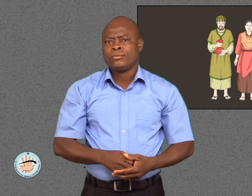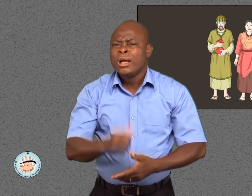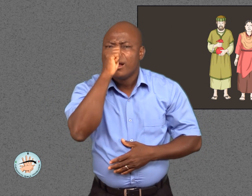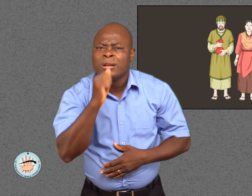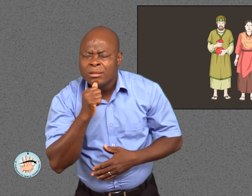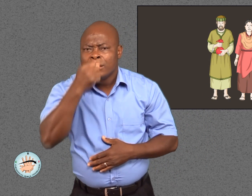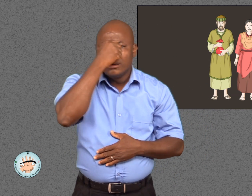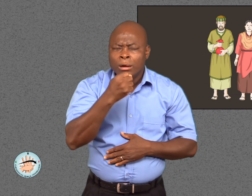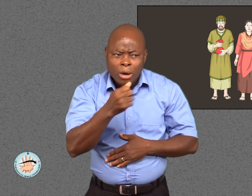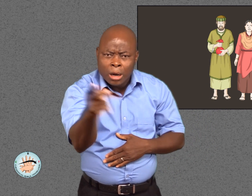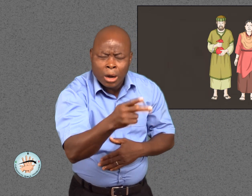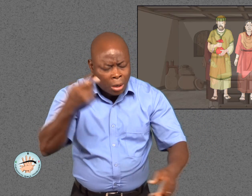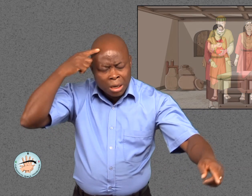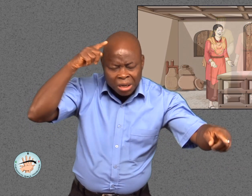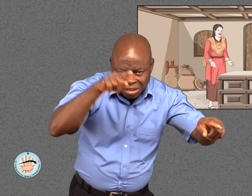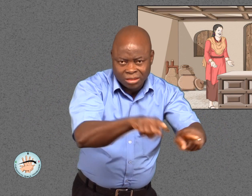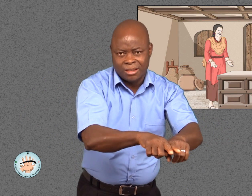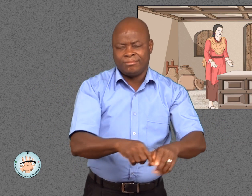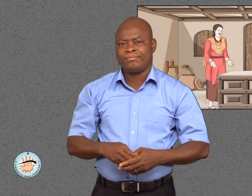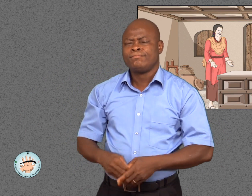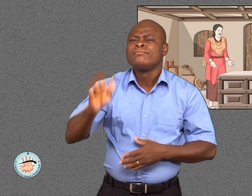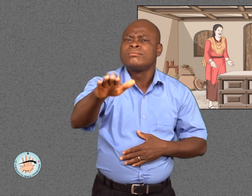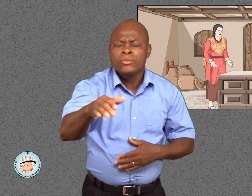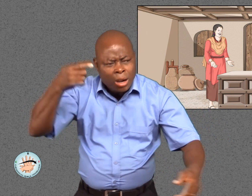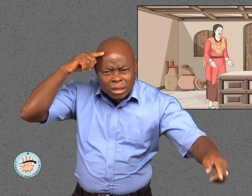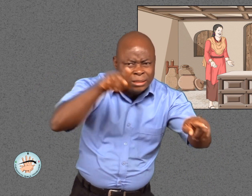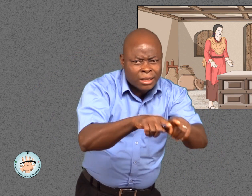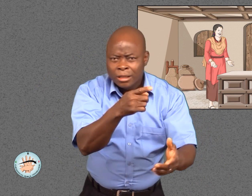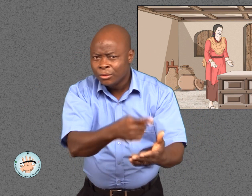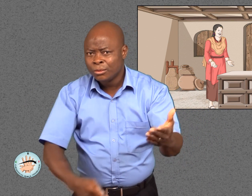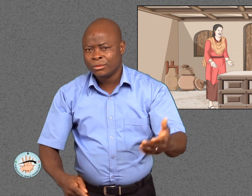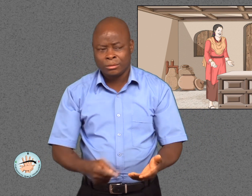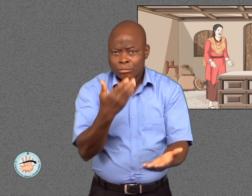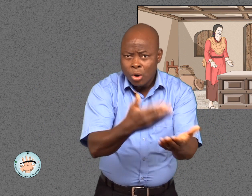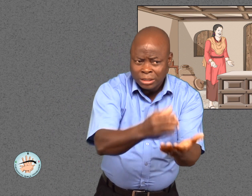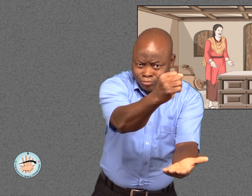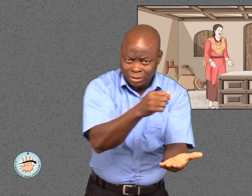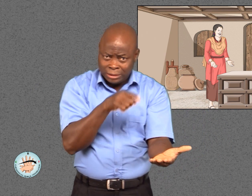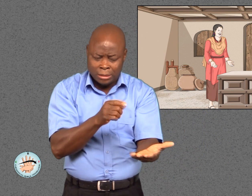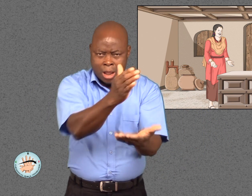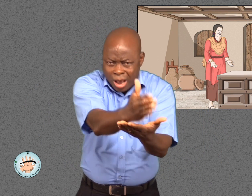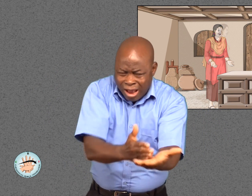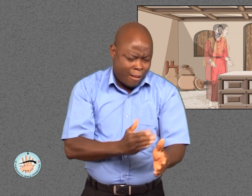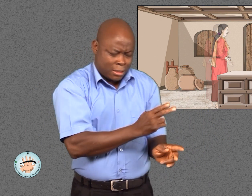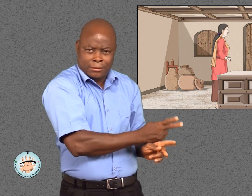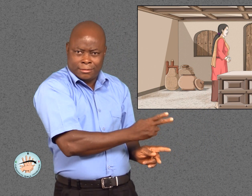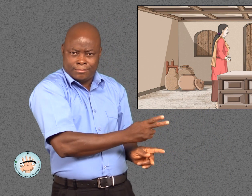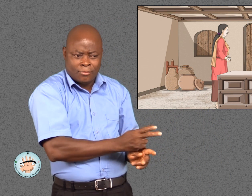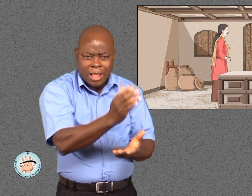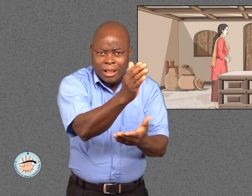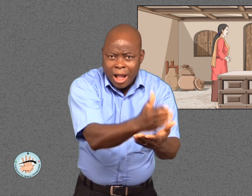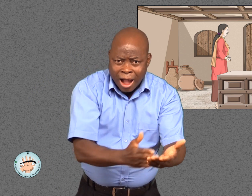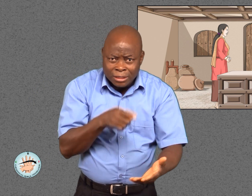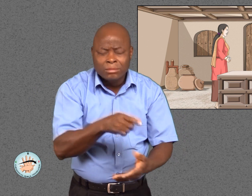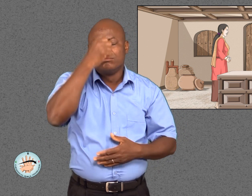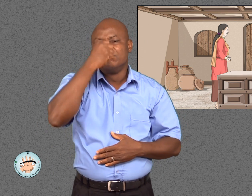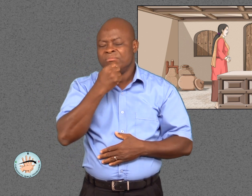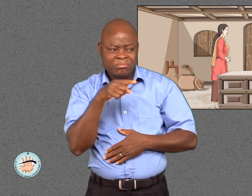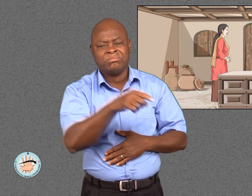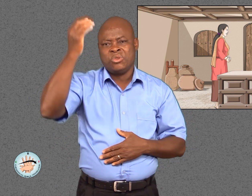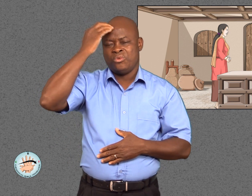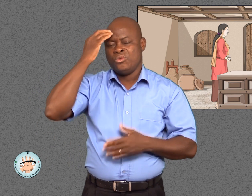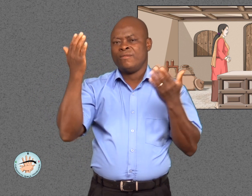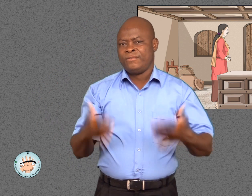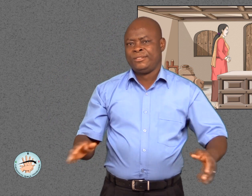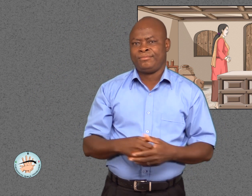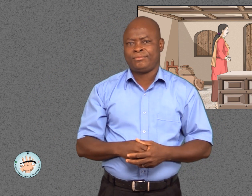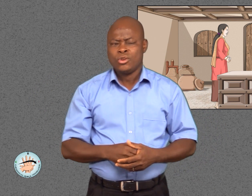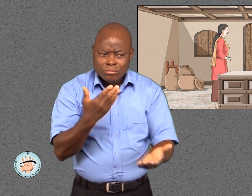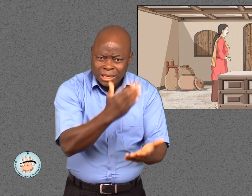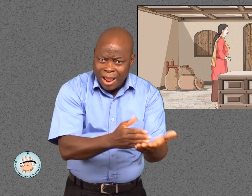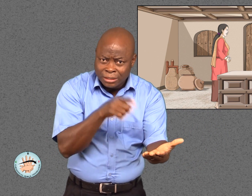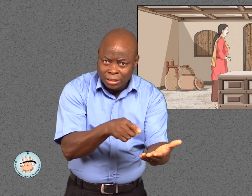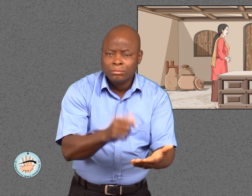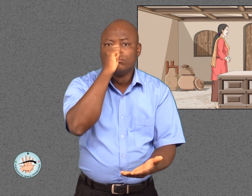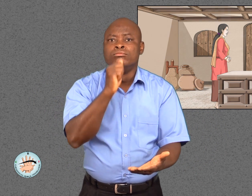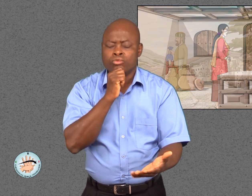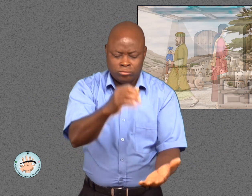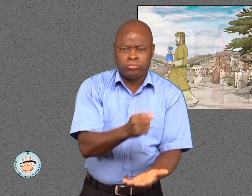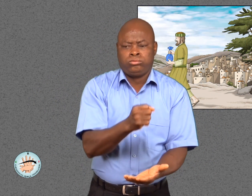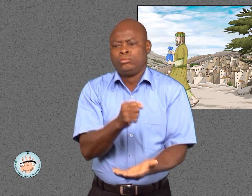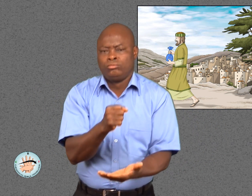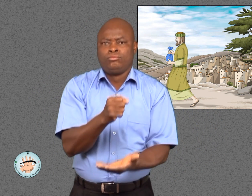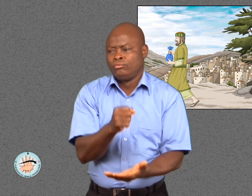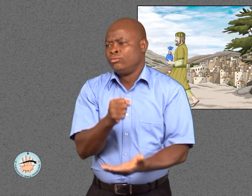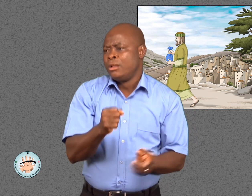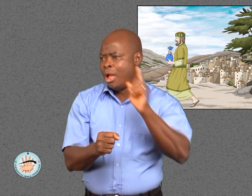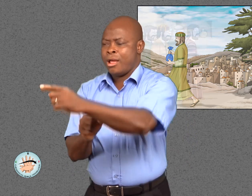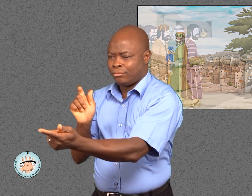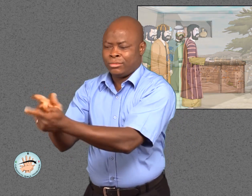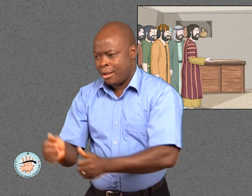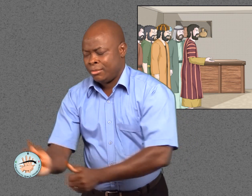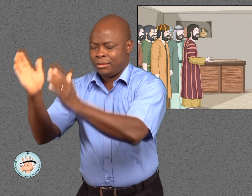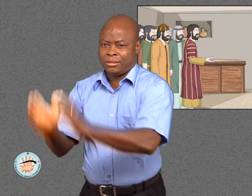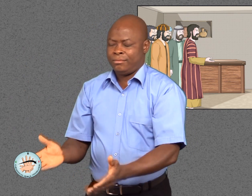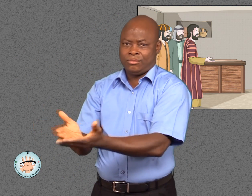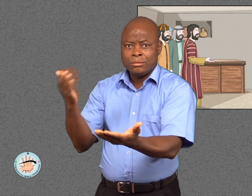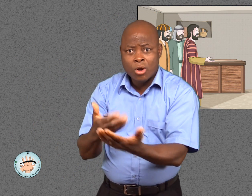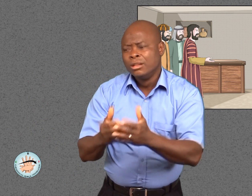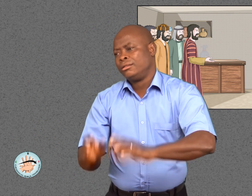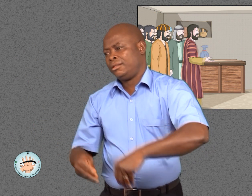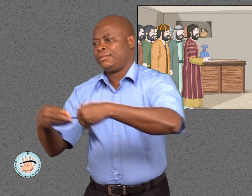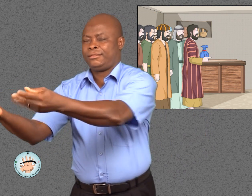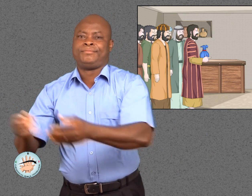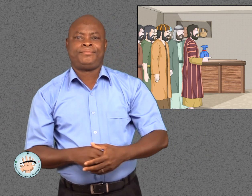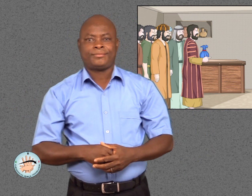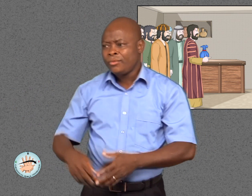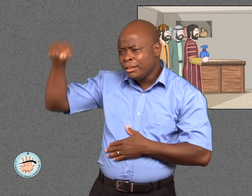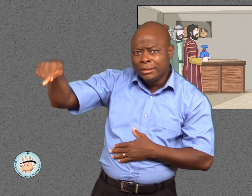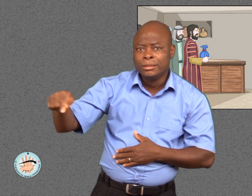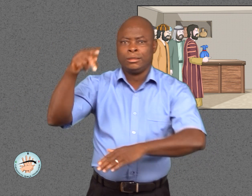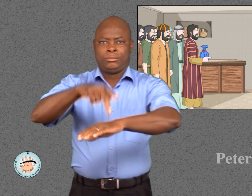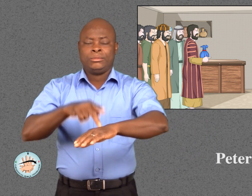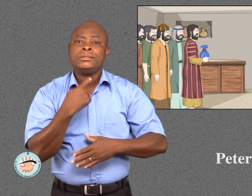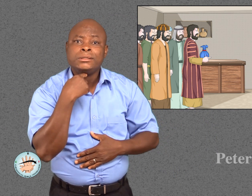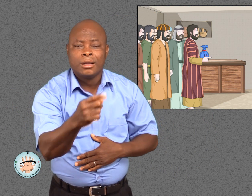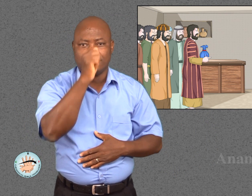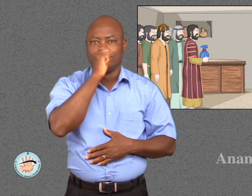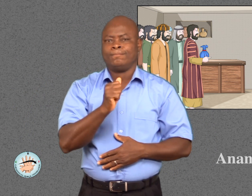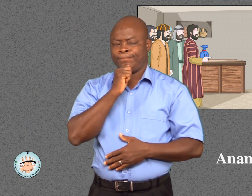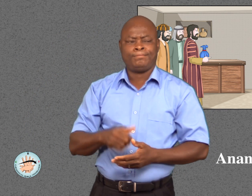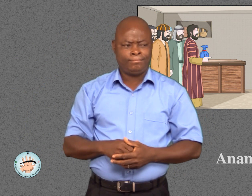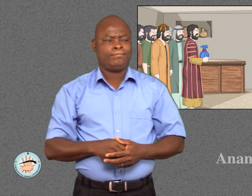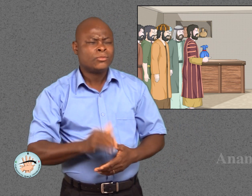With his wife’s full knowledge, he kept back some of the proceeds for himself, but brought a portion and laid it at the apostles’ feet.